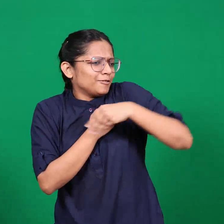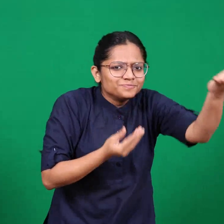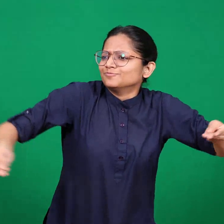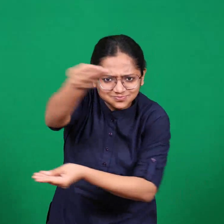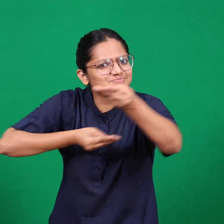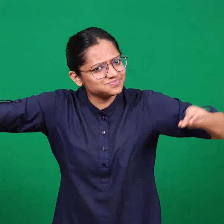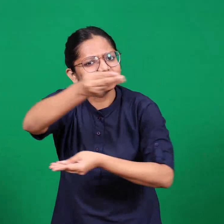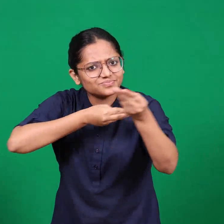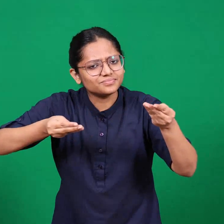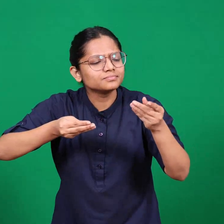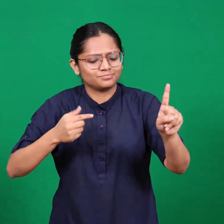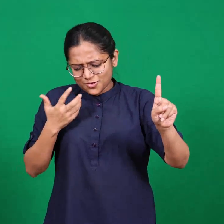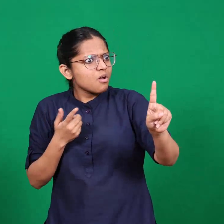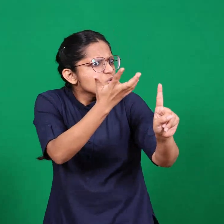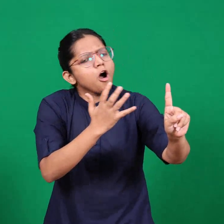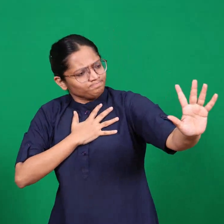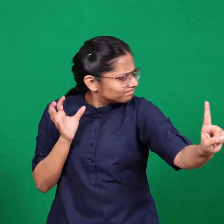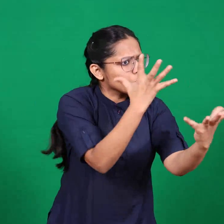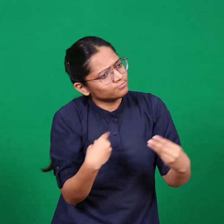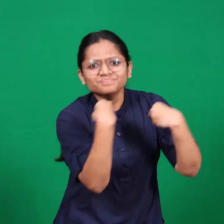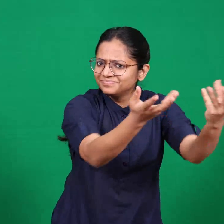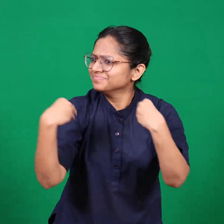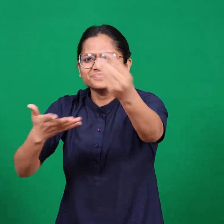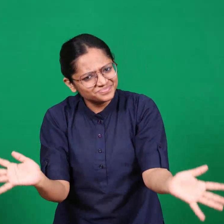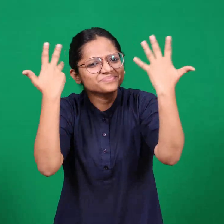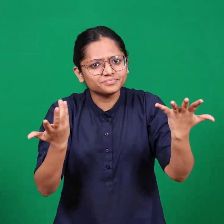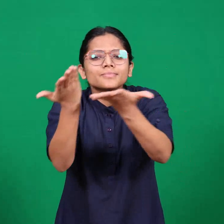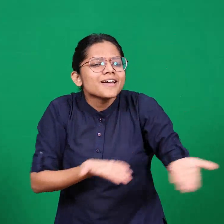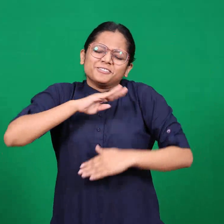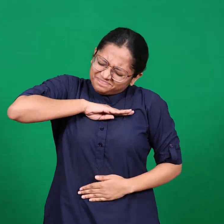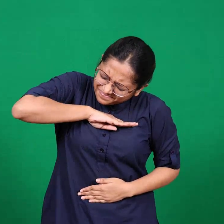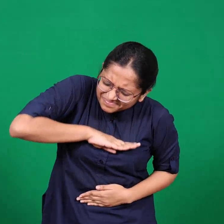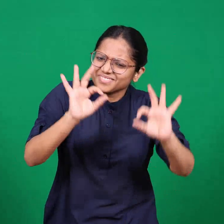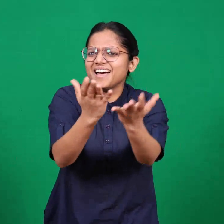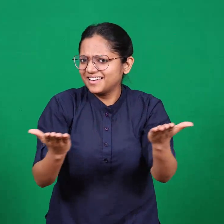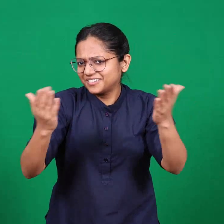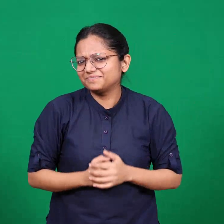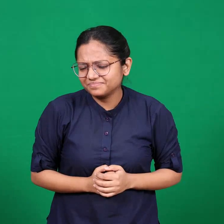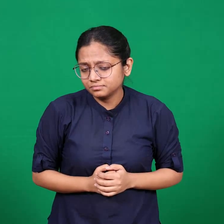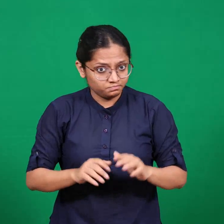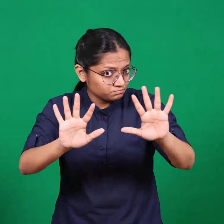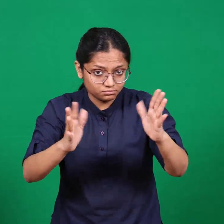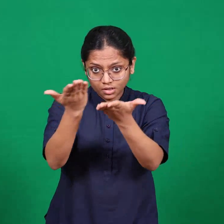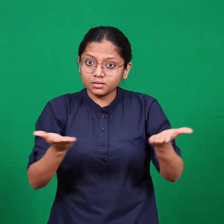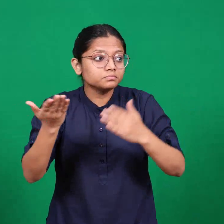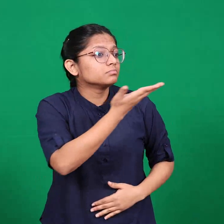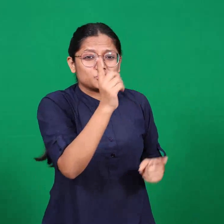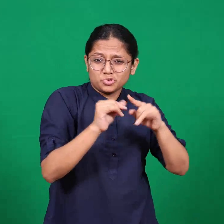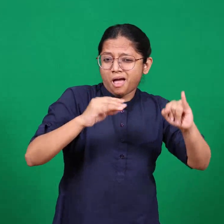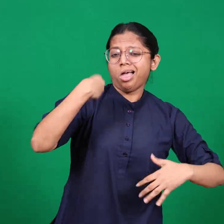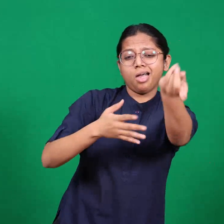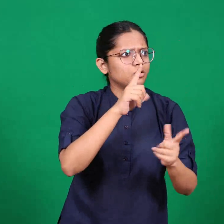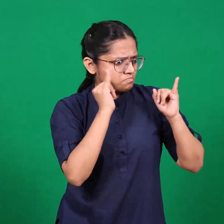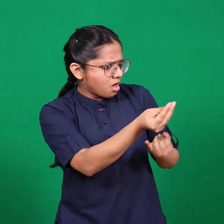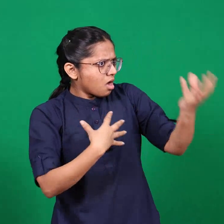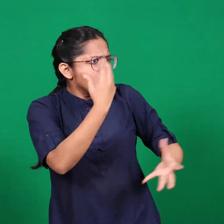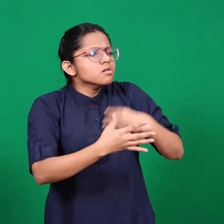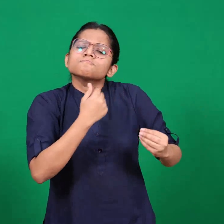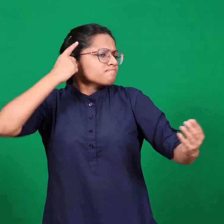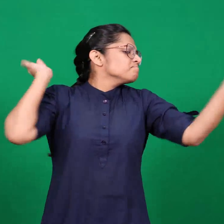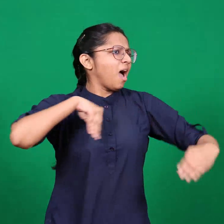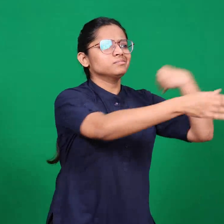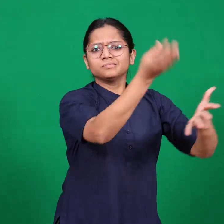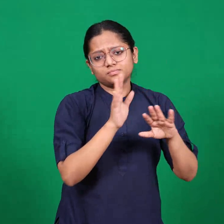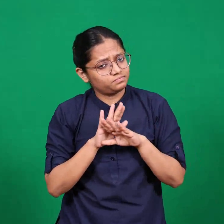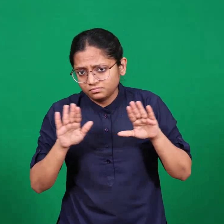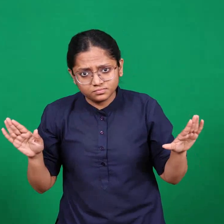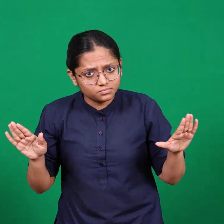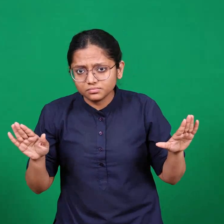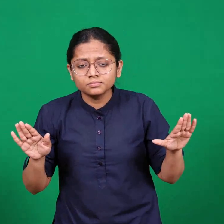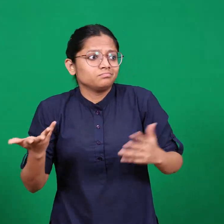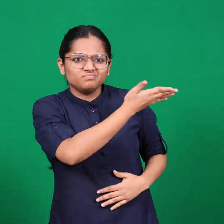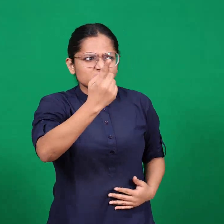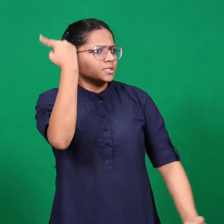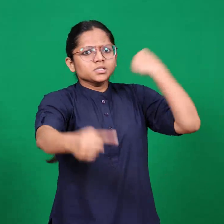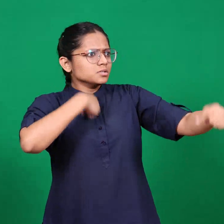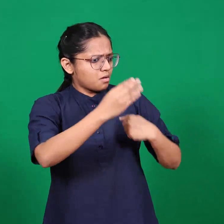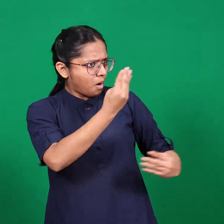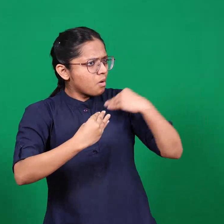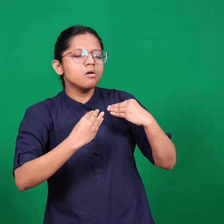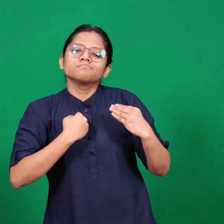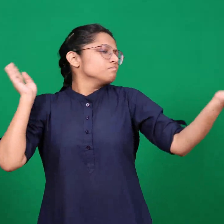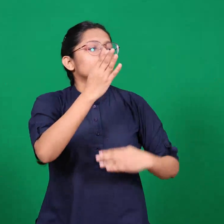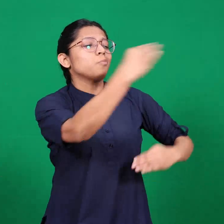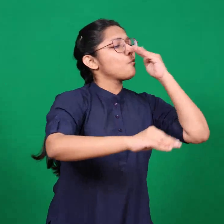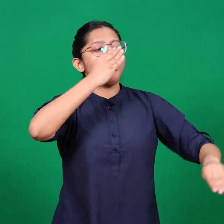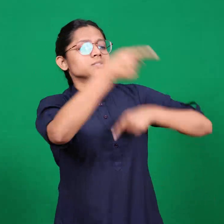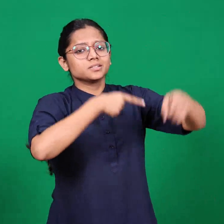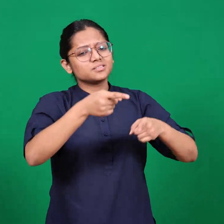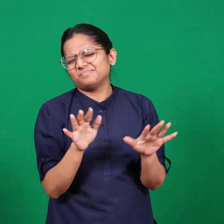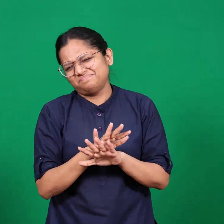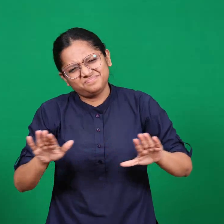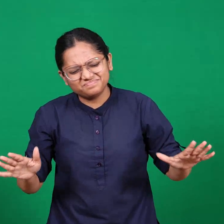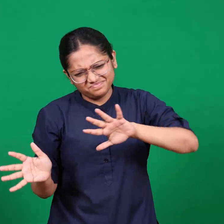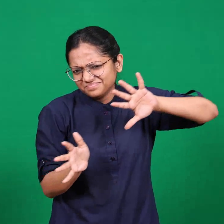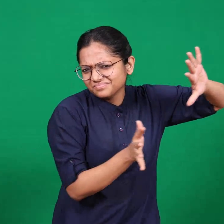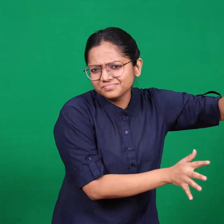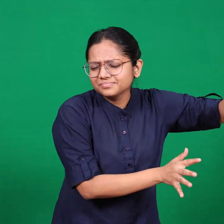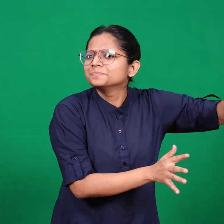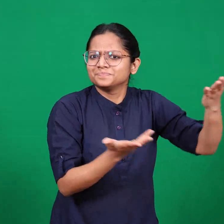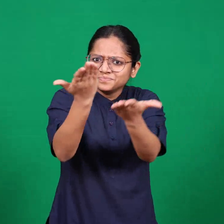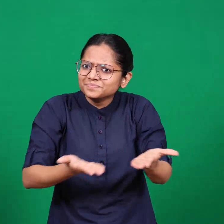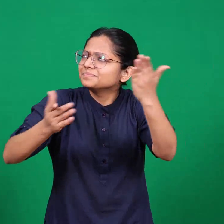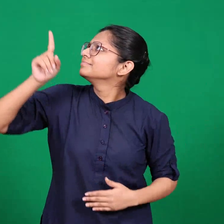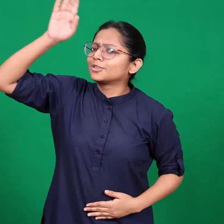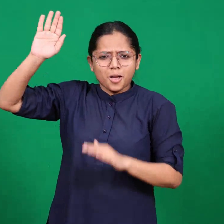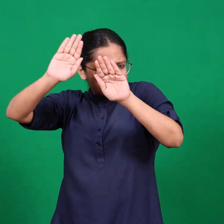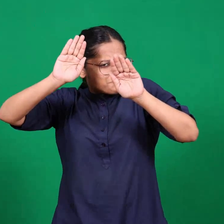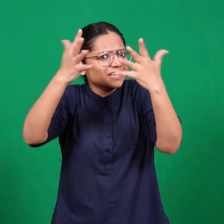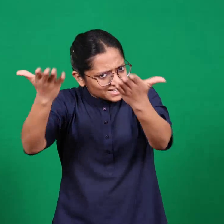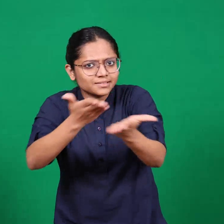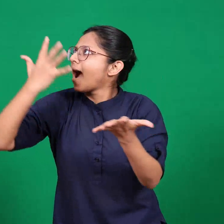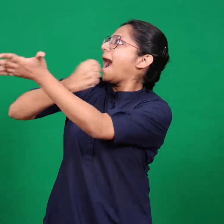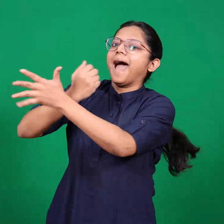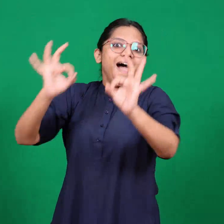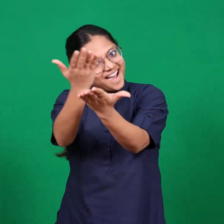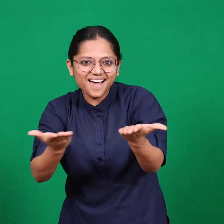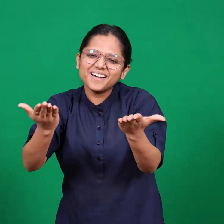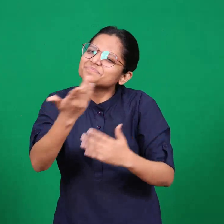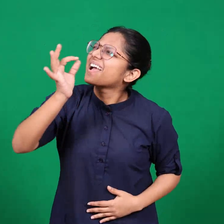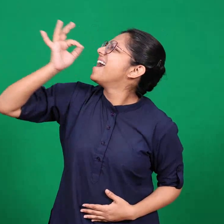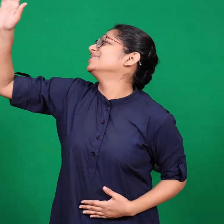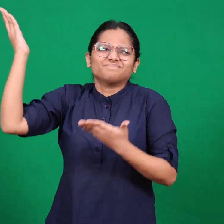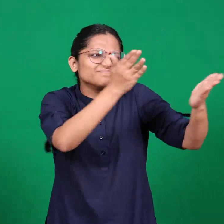Do not repay evil with evil or insult with insult, but with blessing, because to this you were called so that you may inherit a blessing.